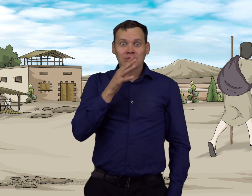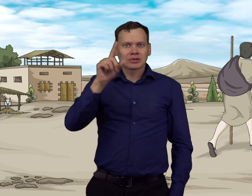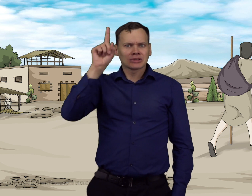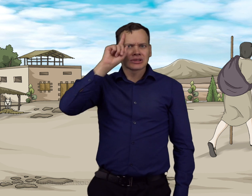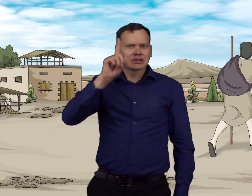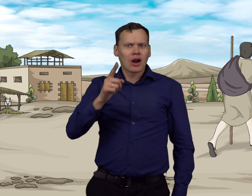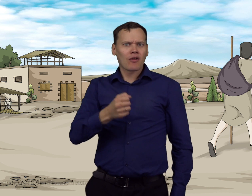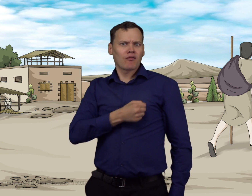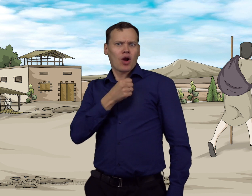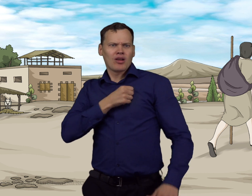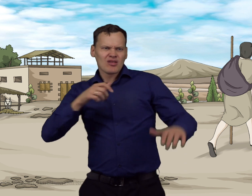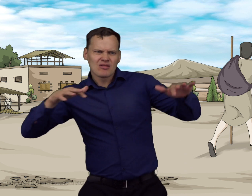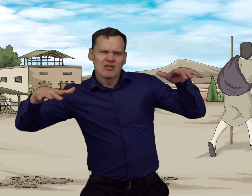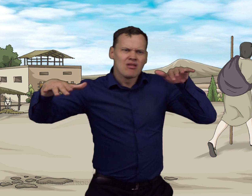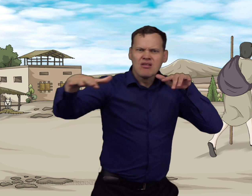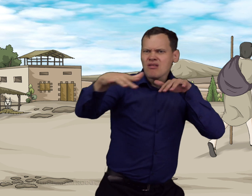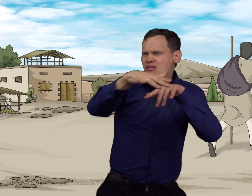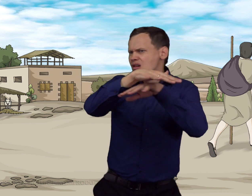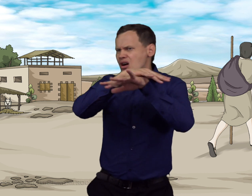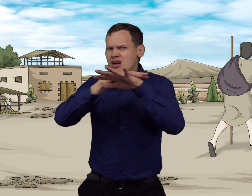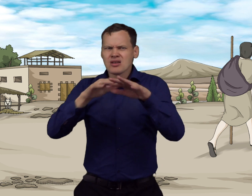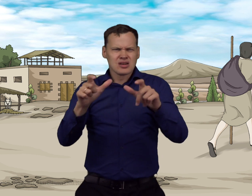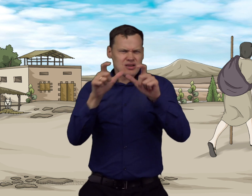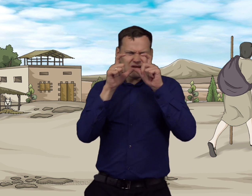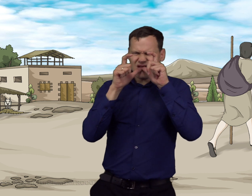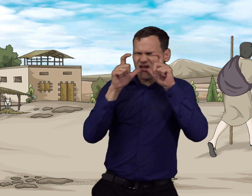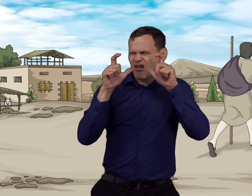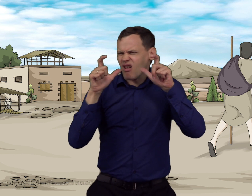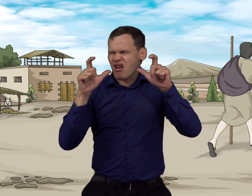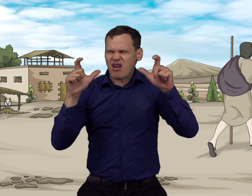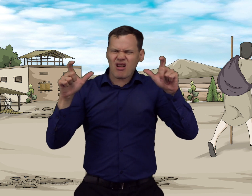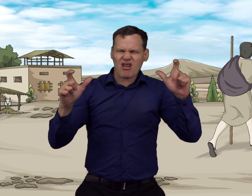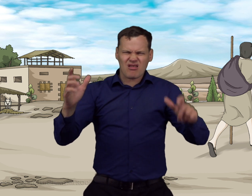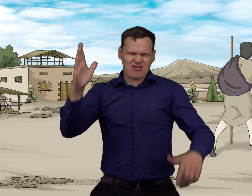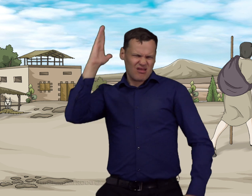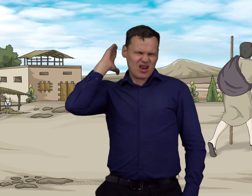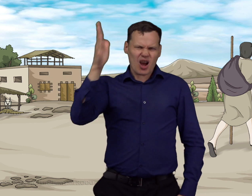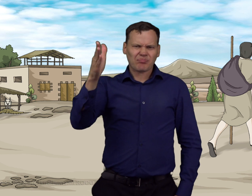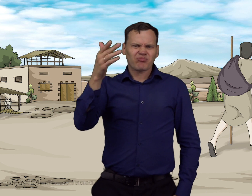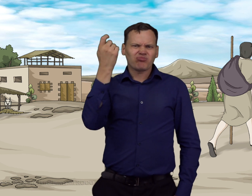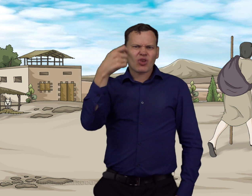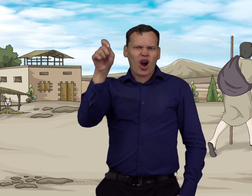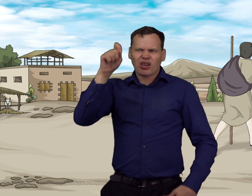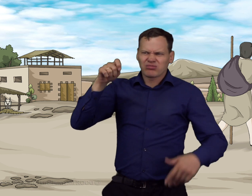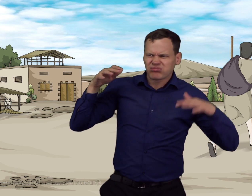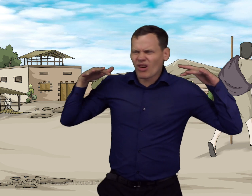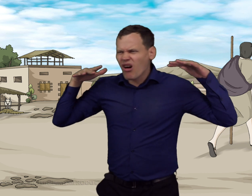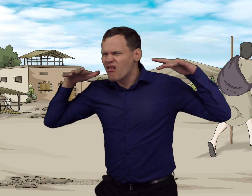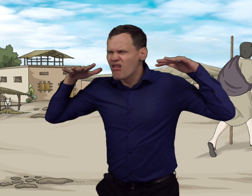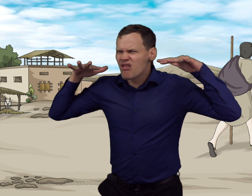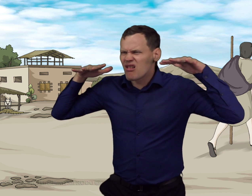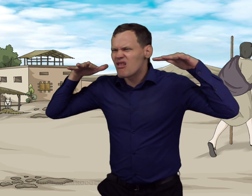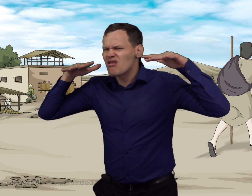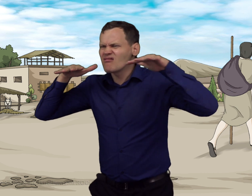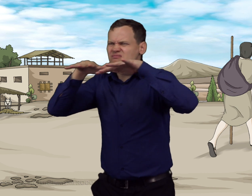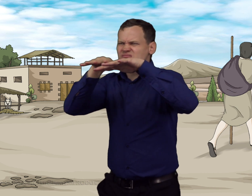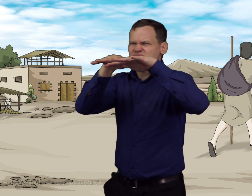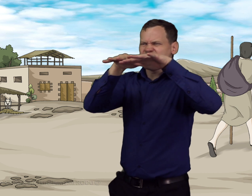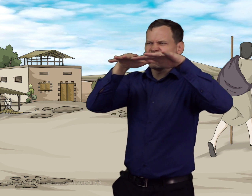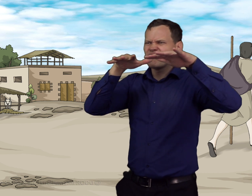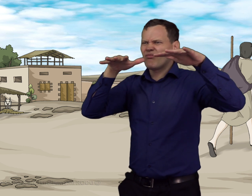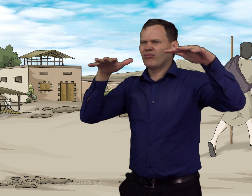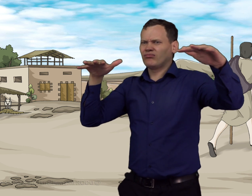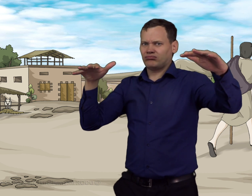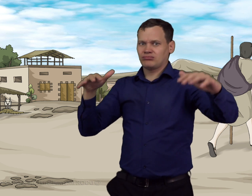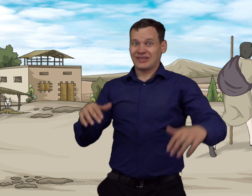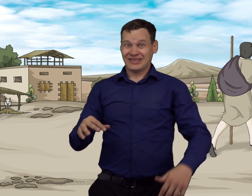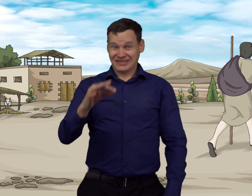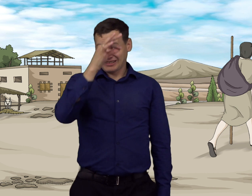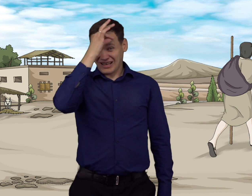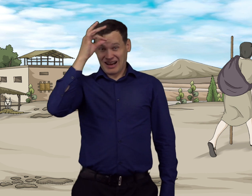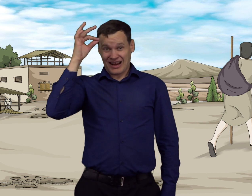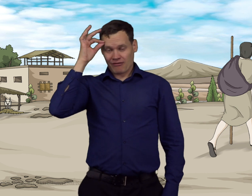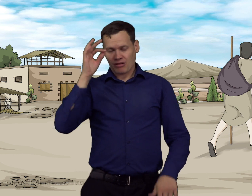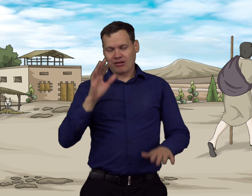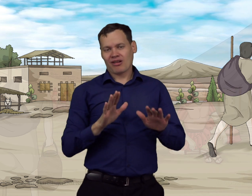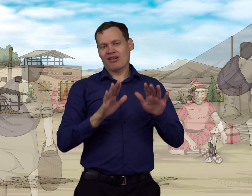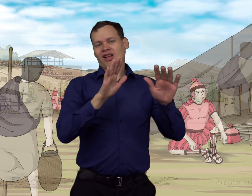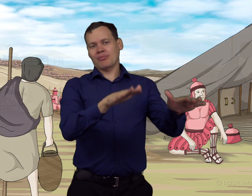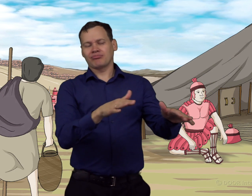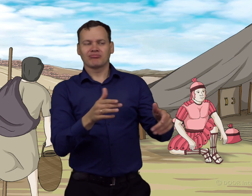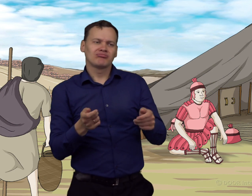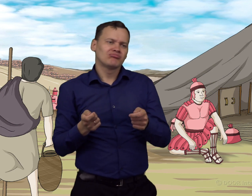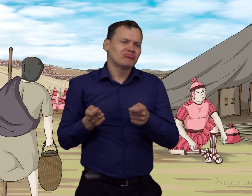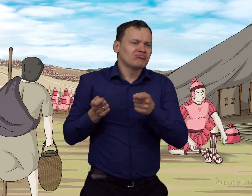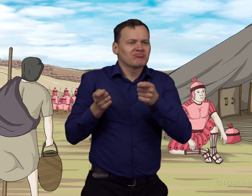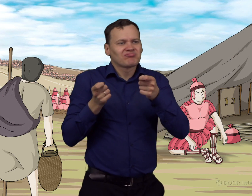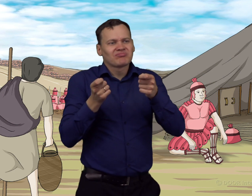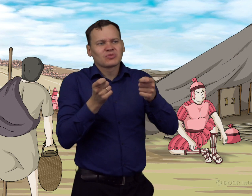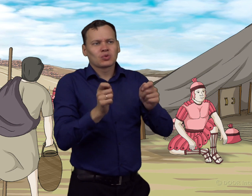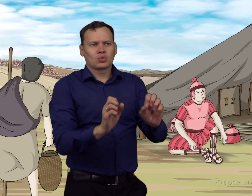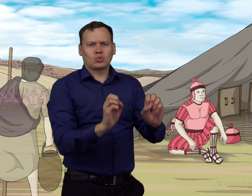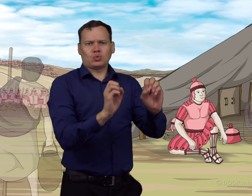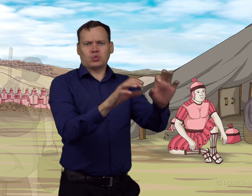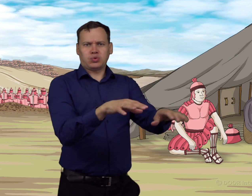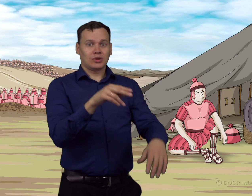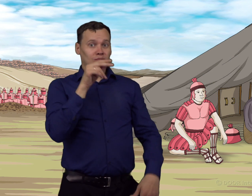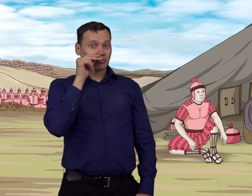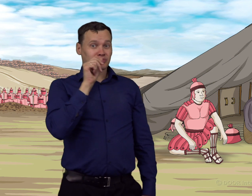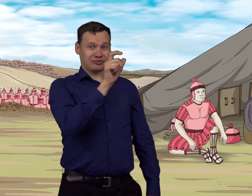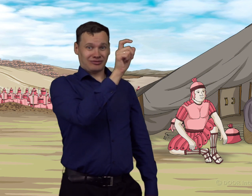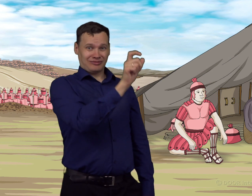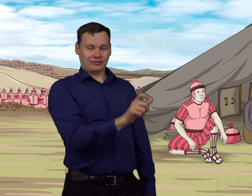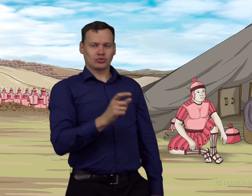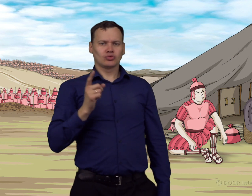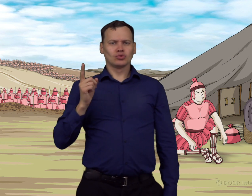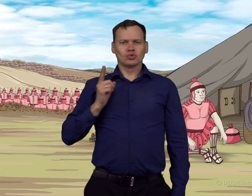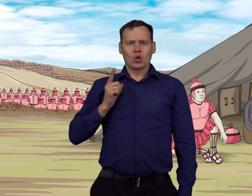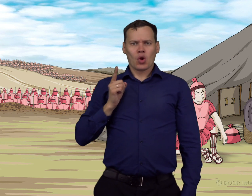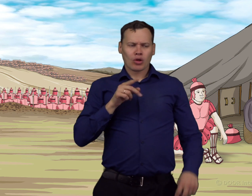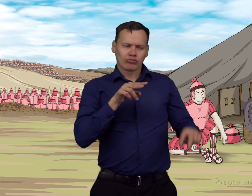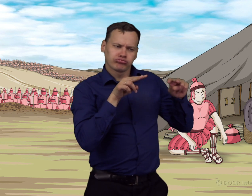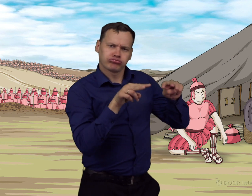And Israel and the Philistines arrayed in formation against each other.